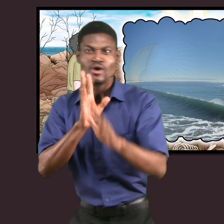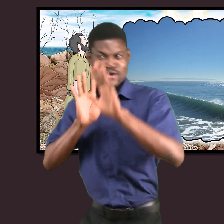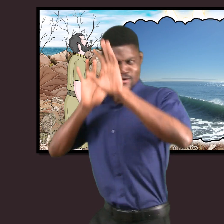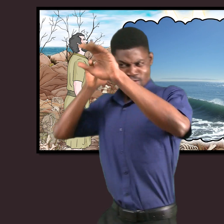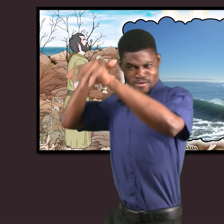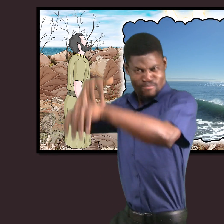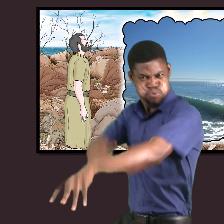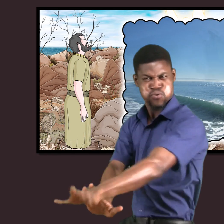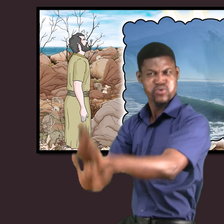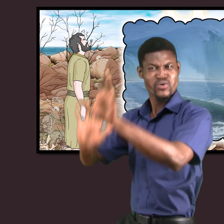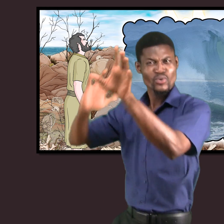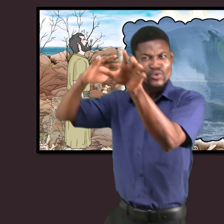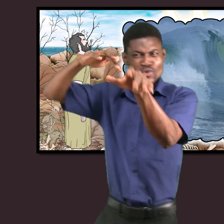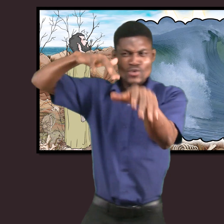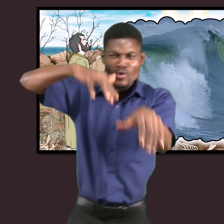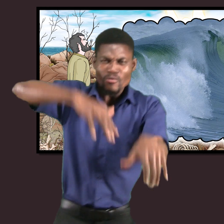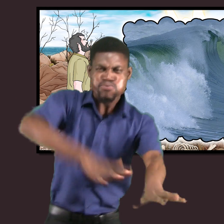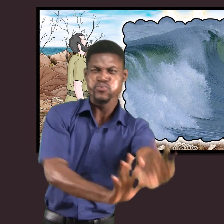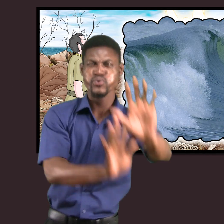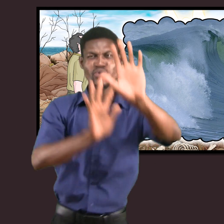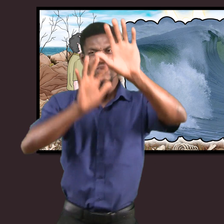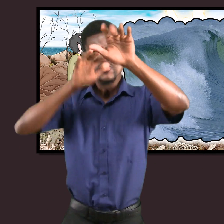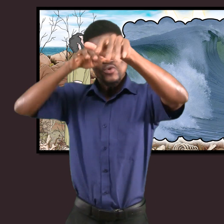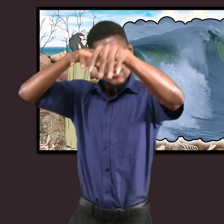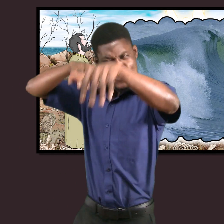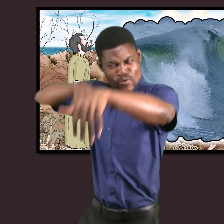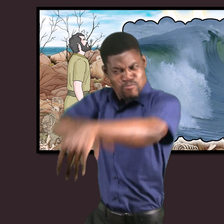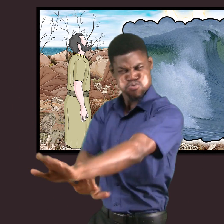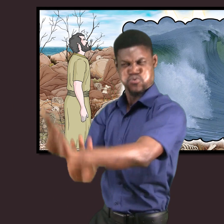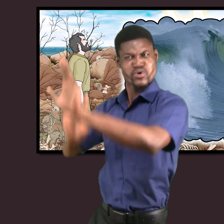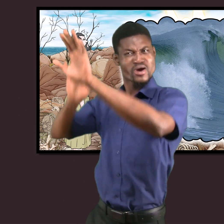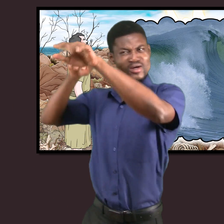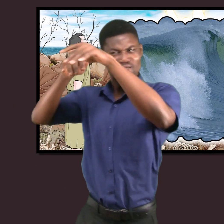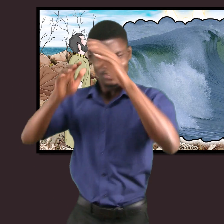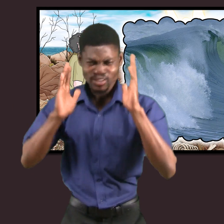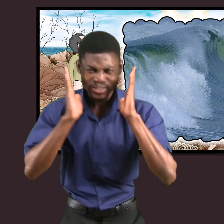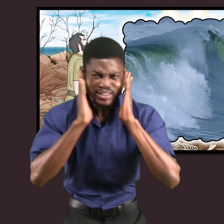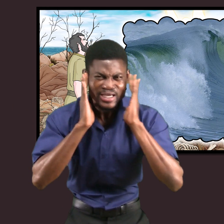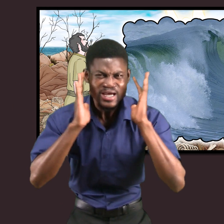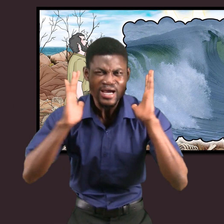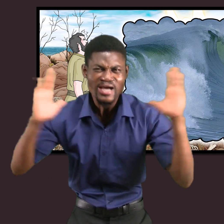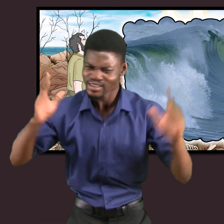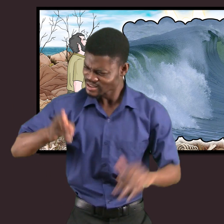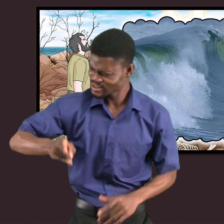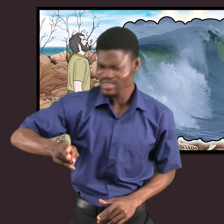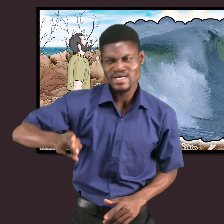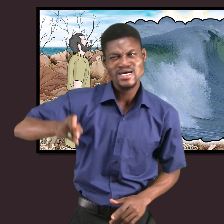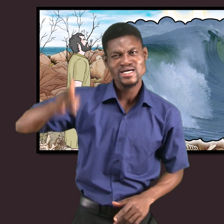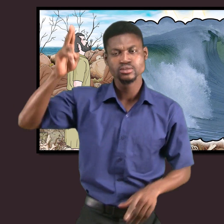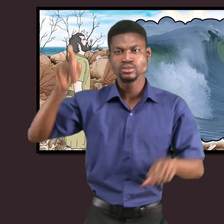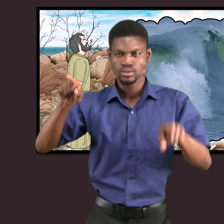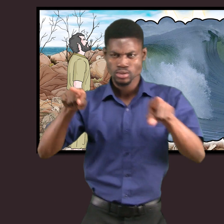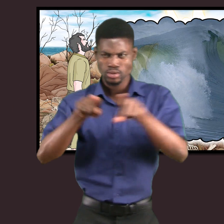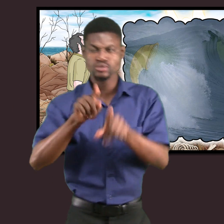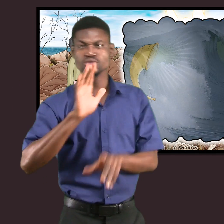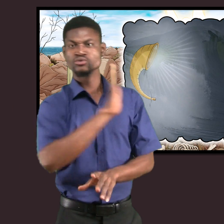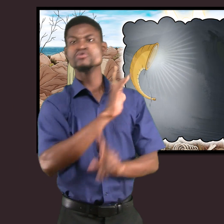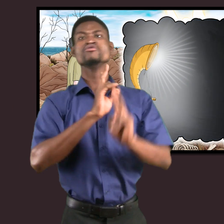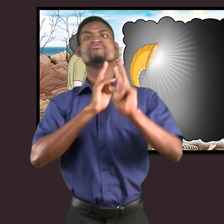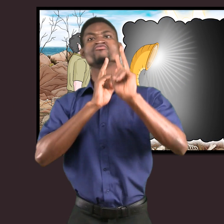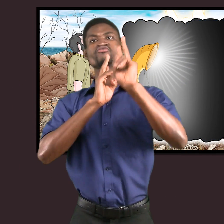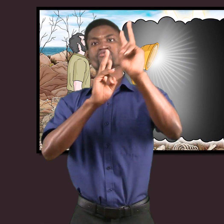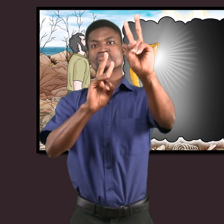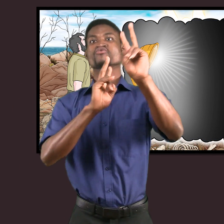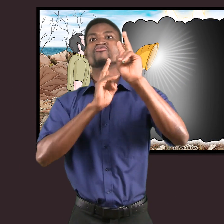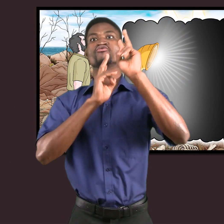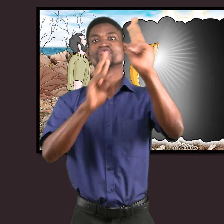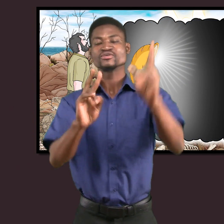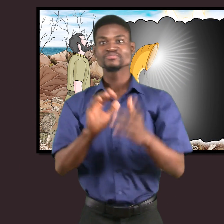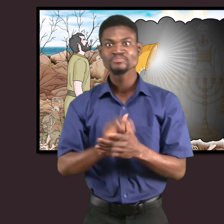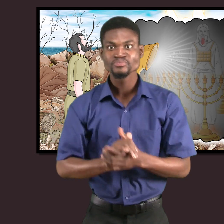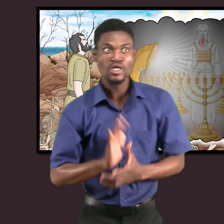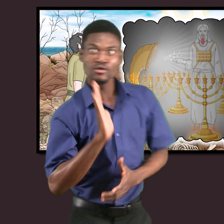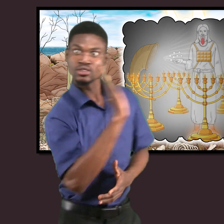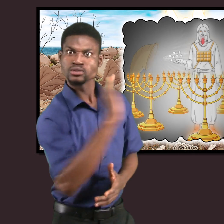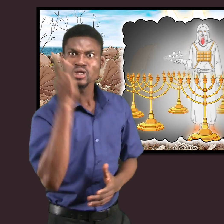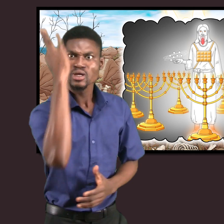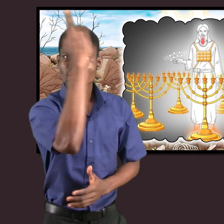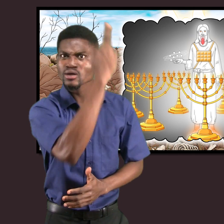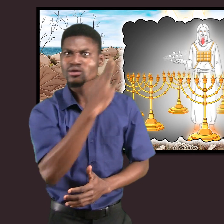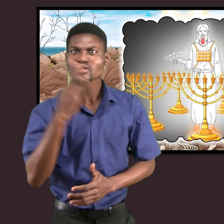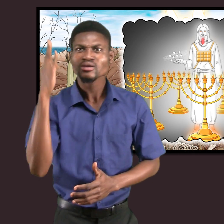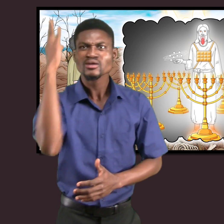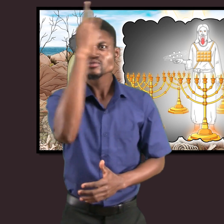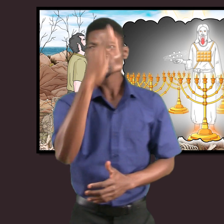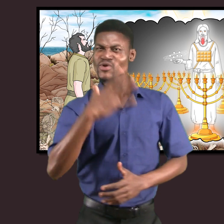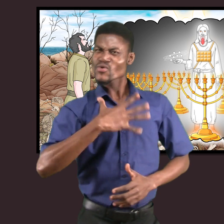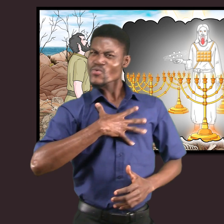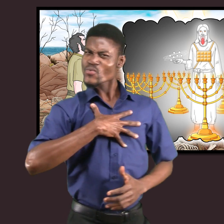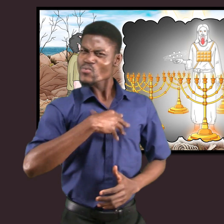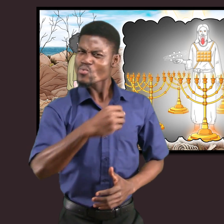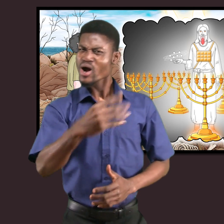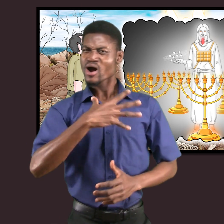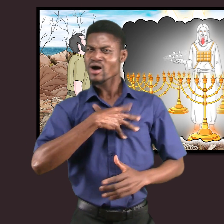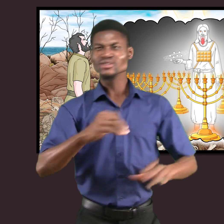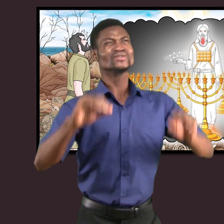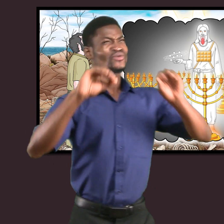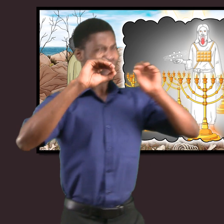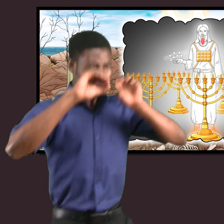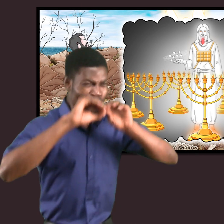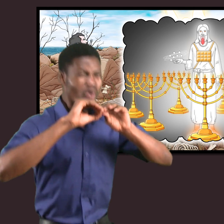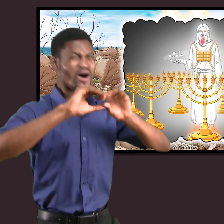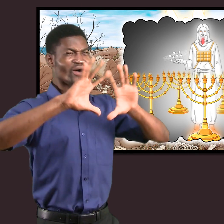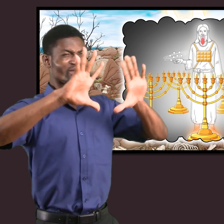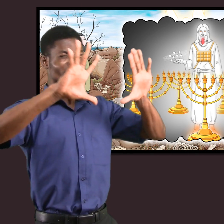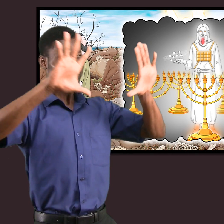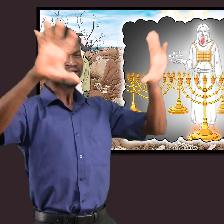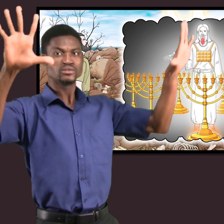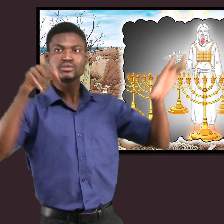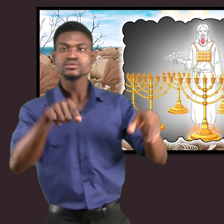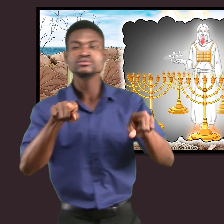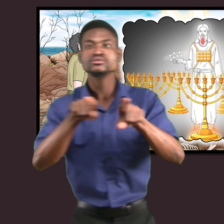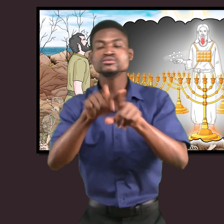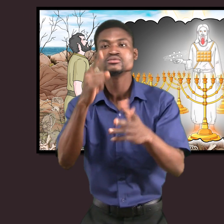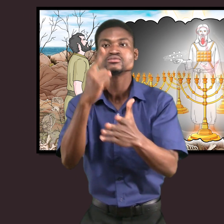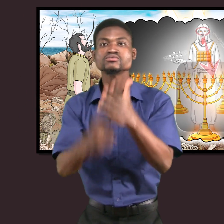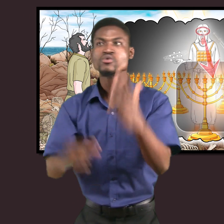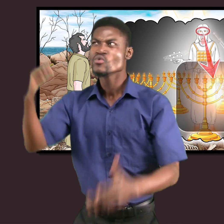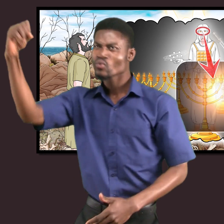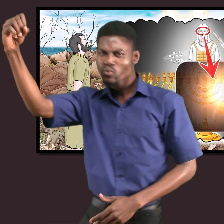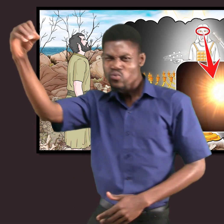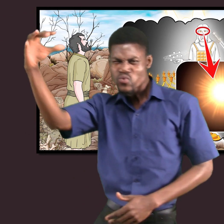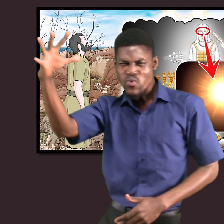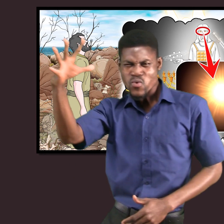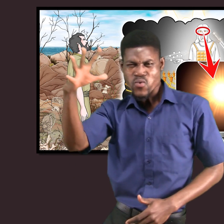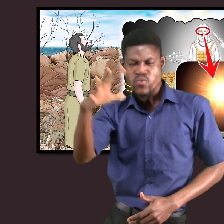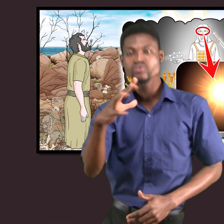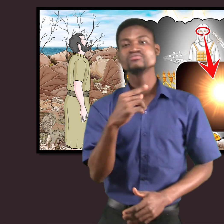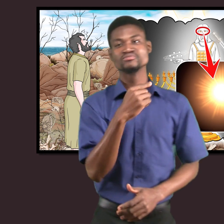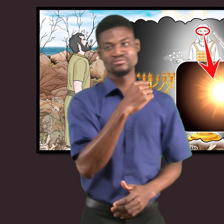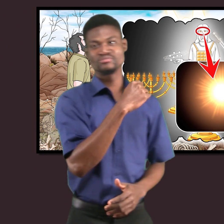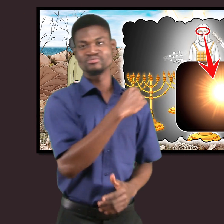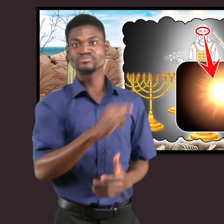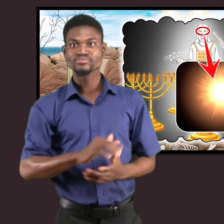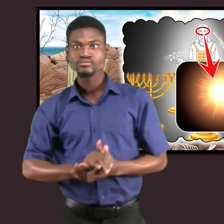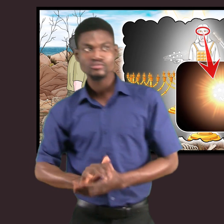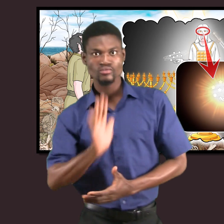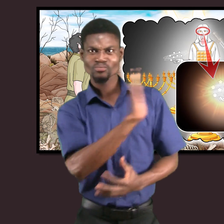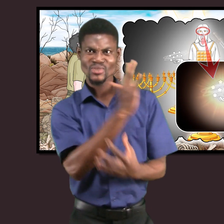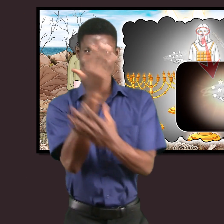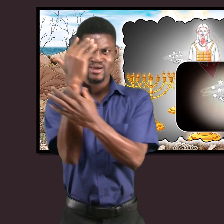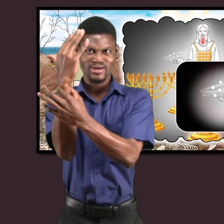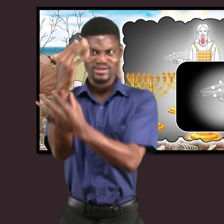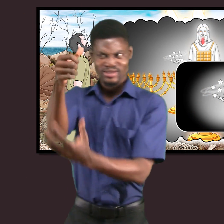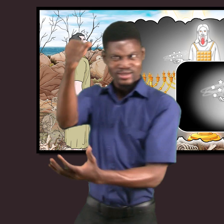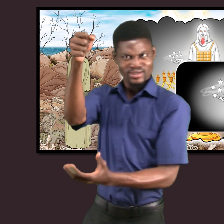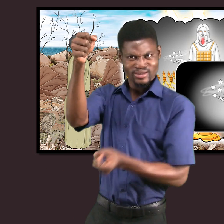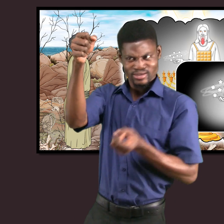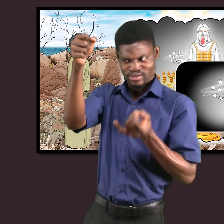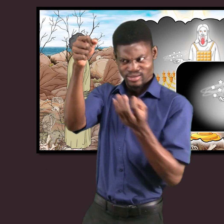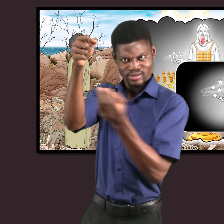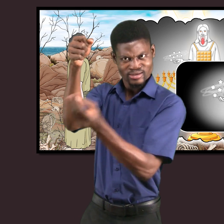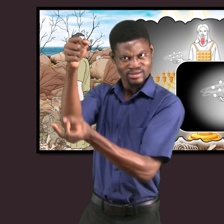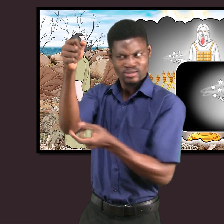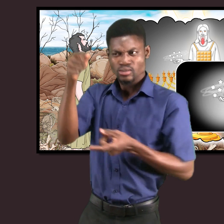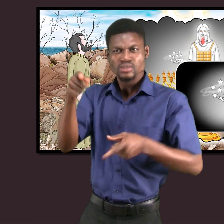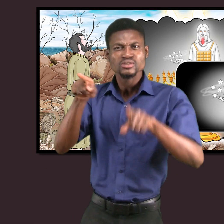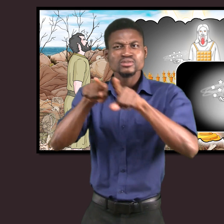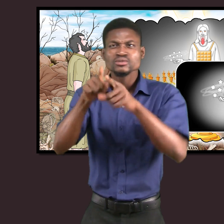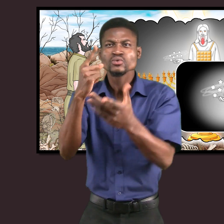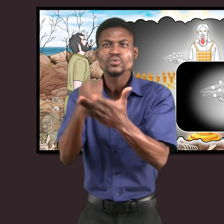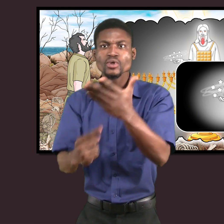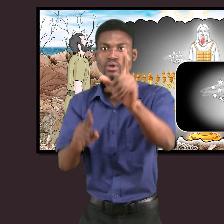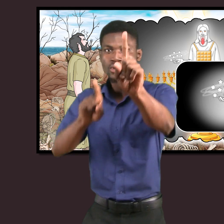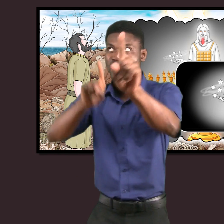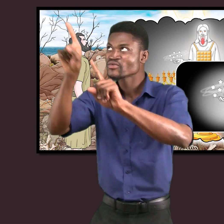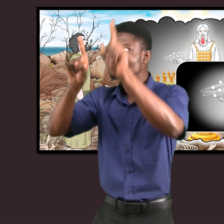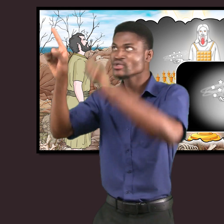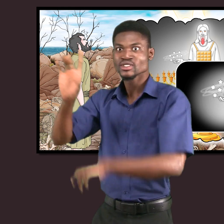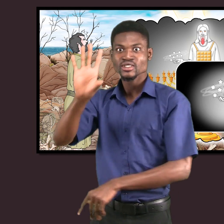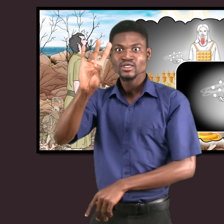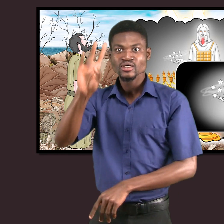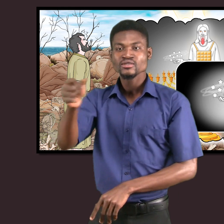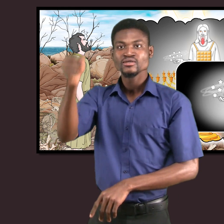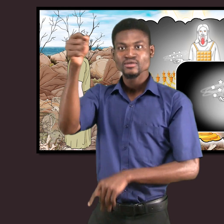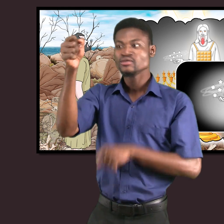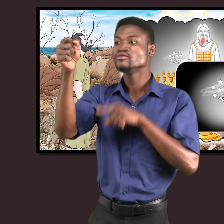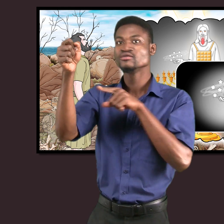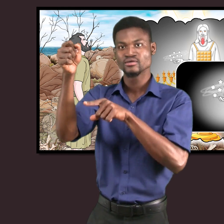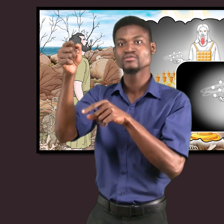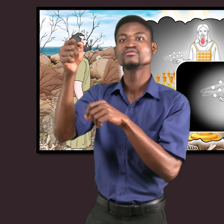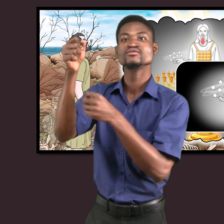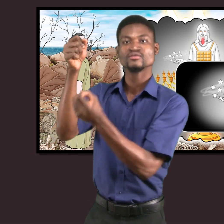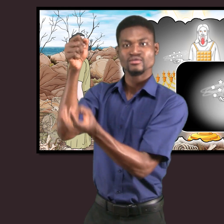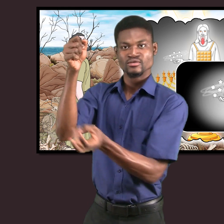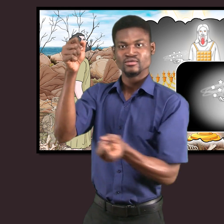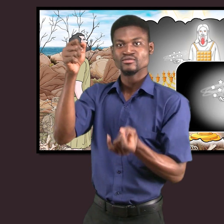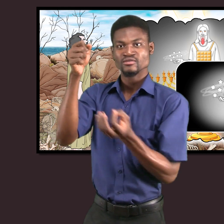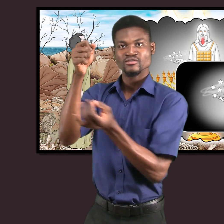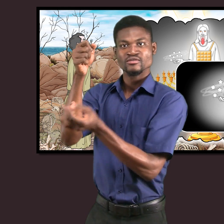He held in His right hand seven stars, and a sharp double-edged sword came from His mouth.